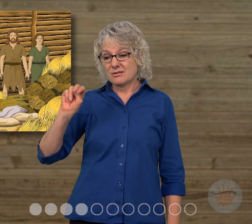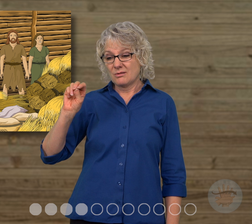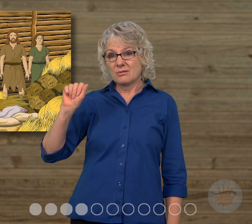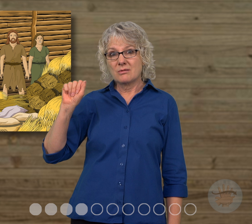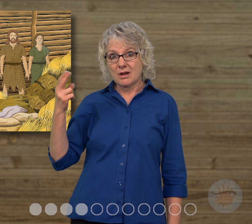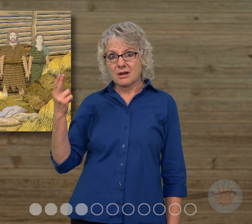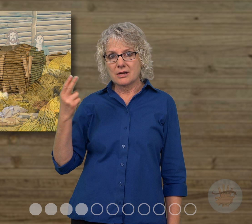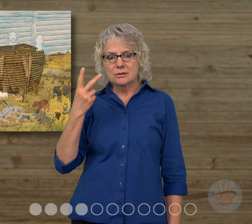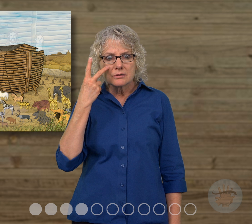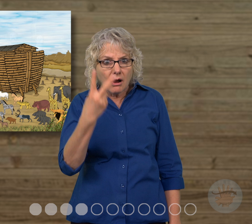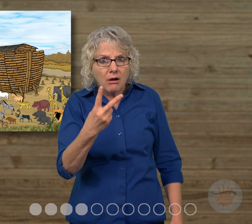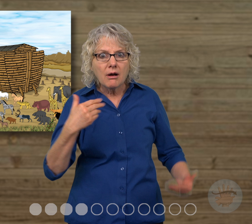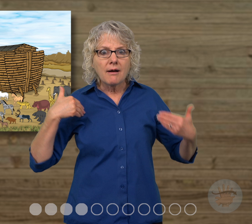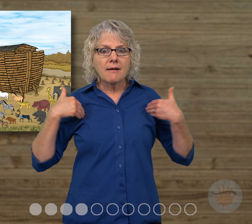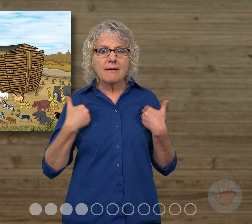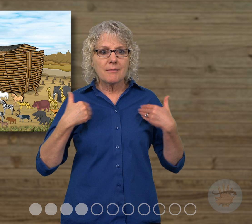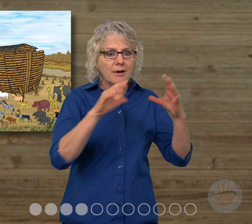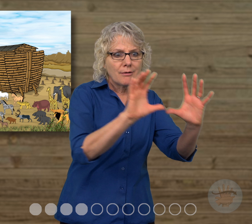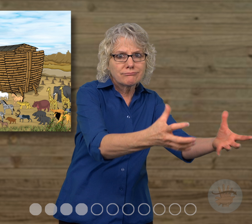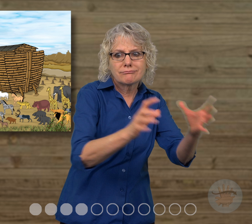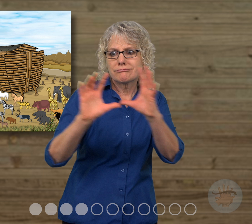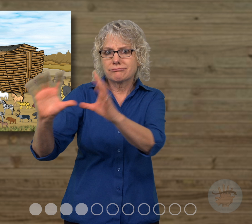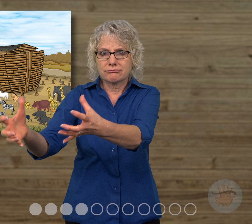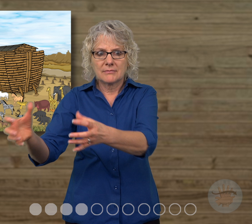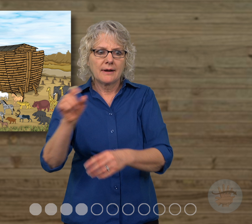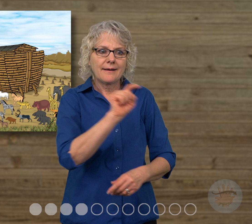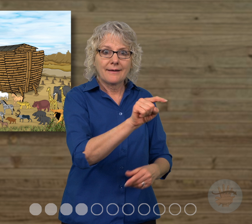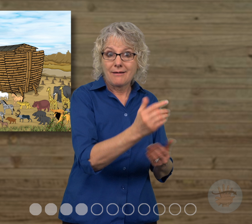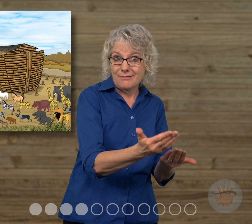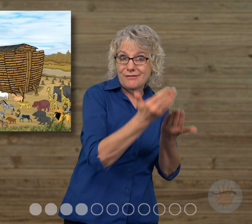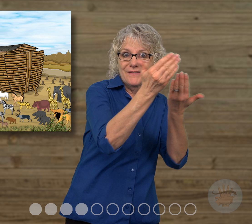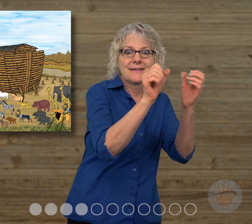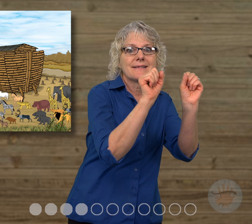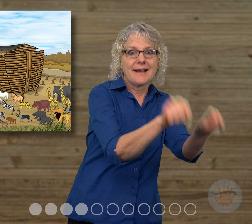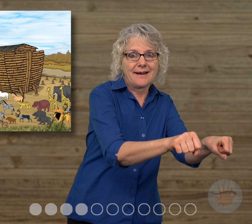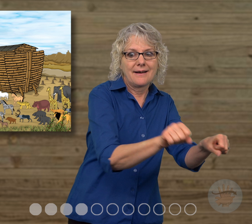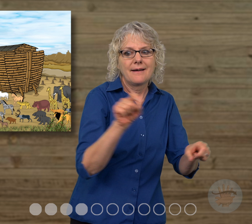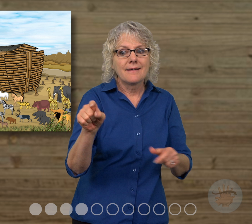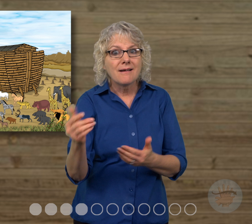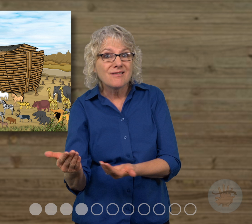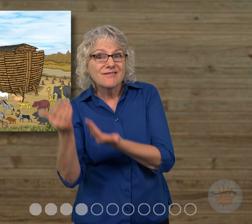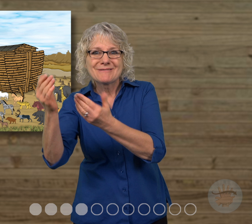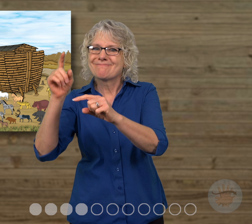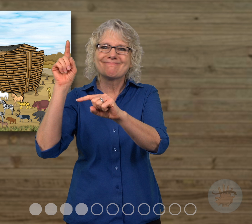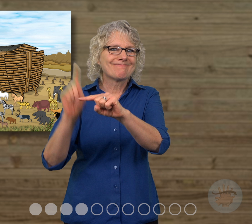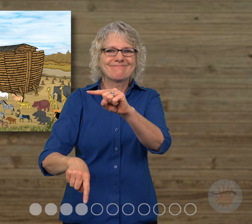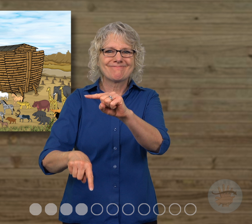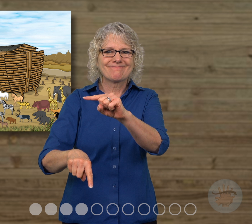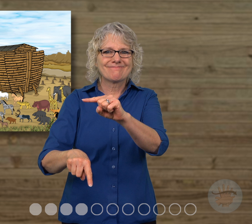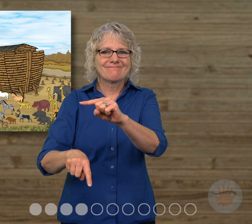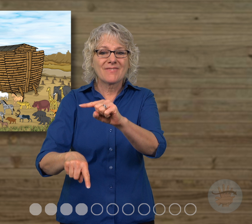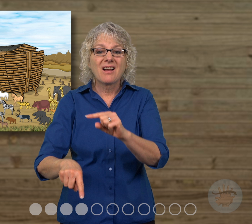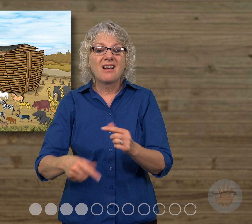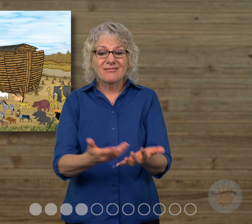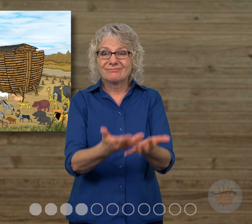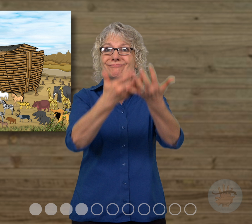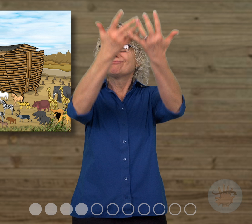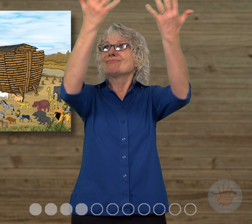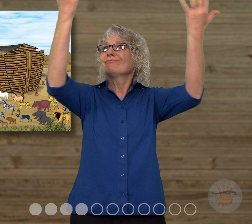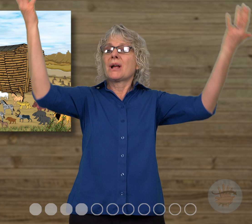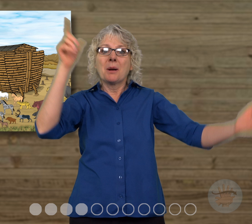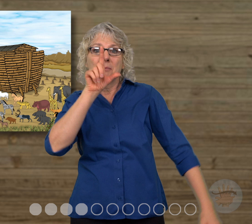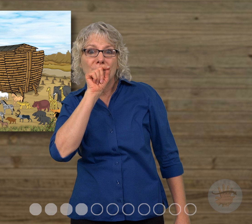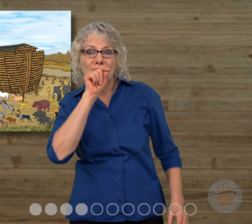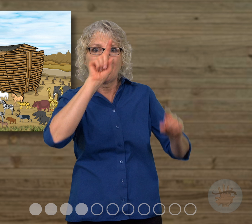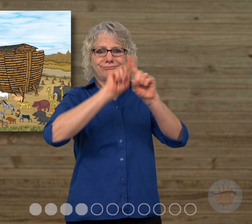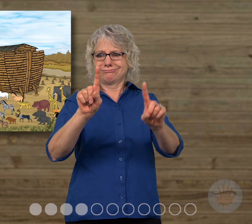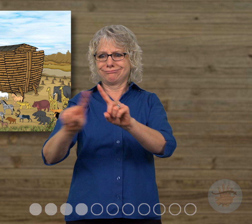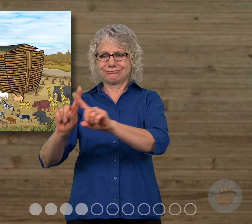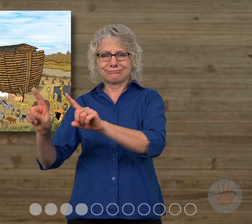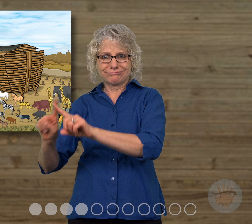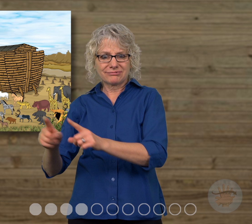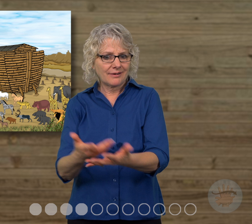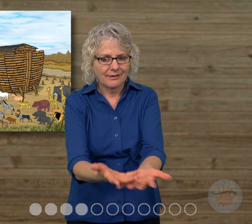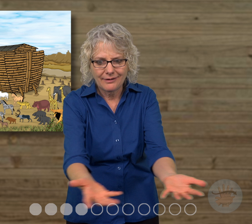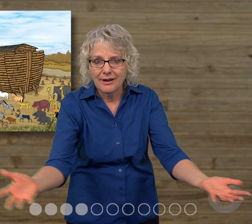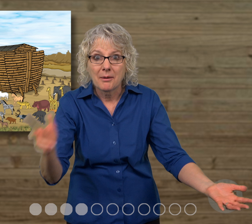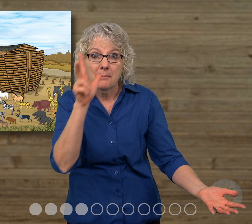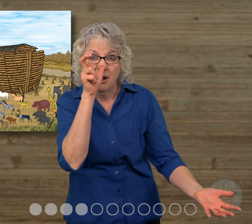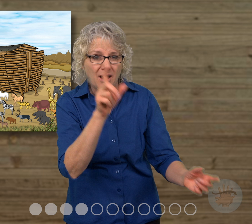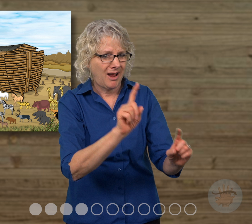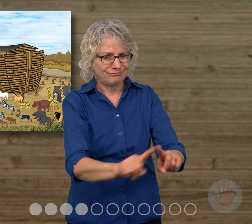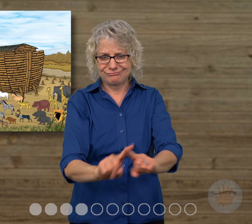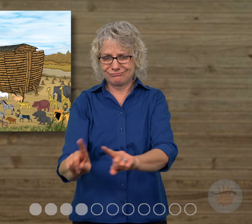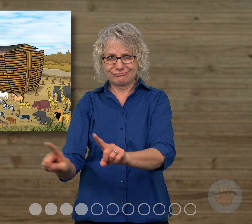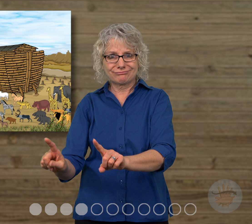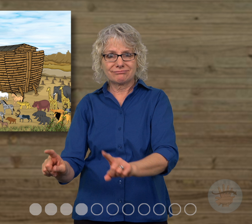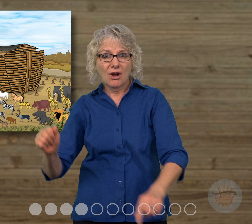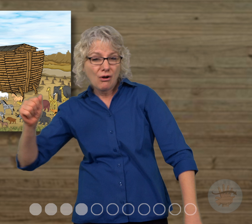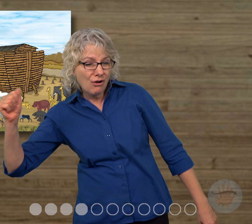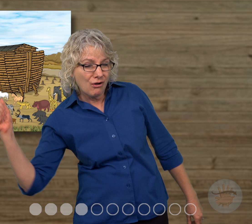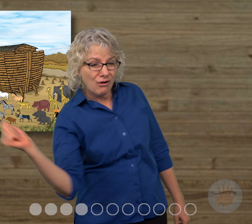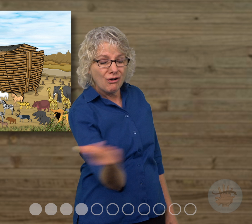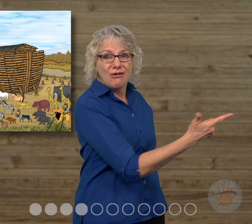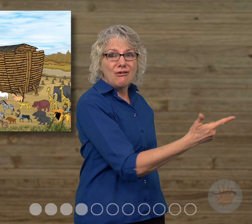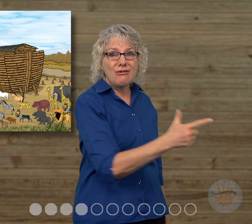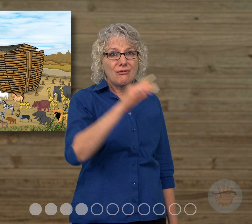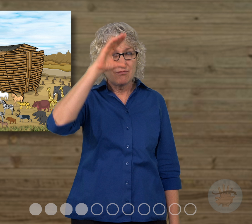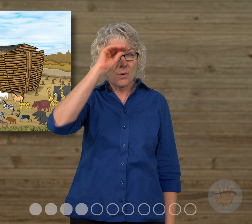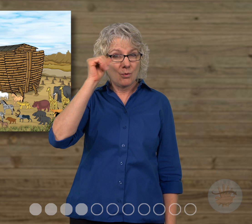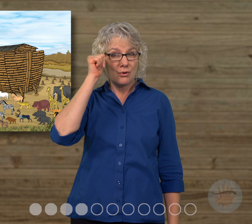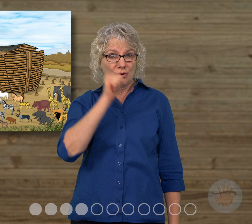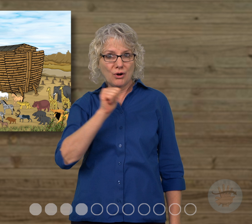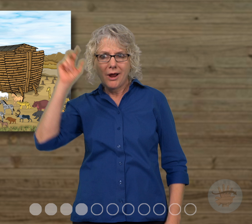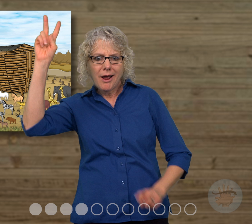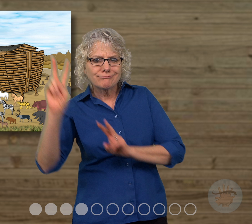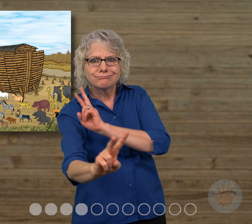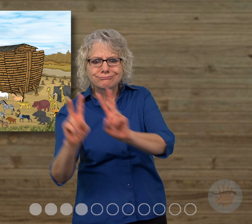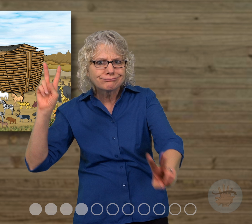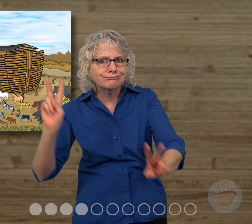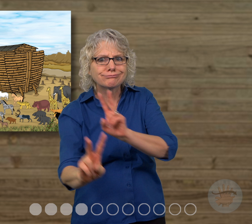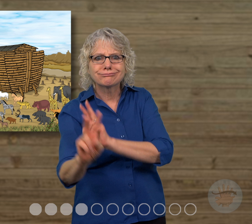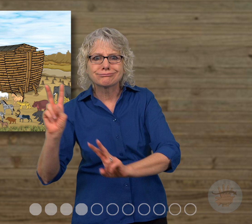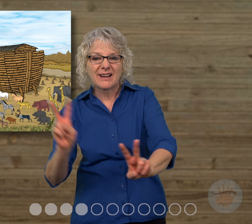The clean and unclean animals, the birds, and everything that crawls along the ground came to Noah to enter the ark, two by two, male and female, as God had commanded Noah. And after seven days the floodwaters came upon the earth.